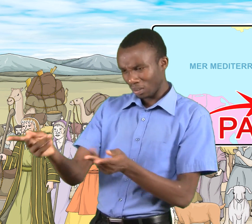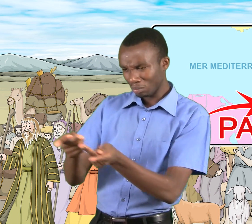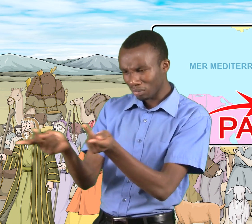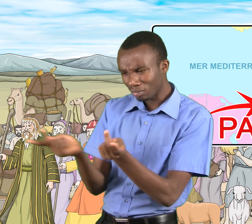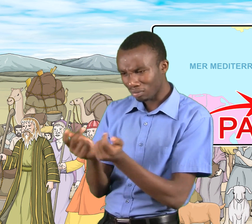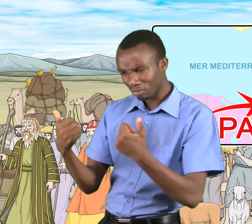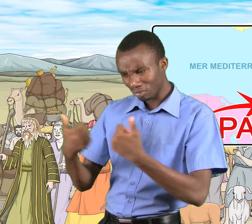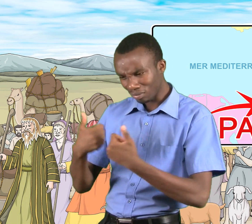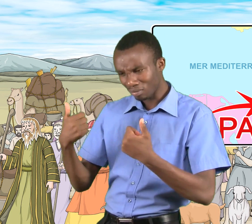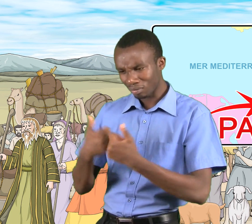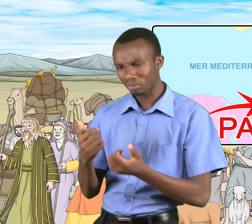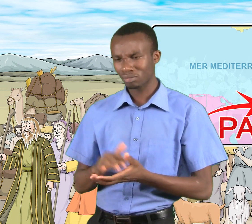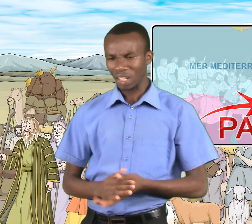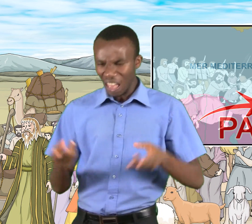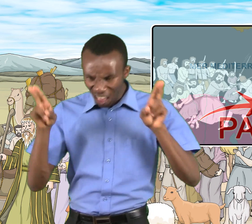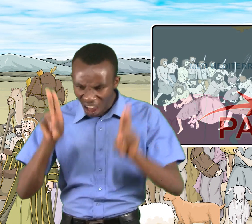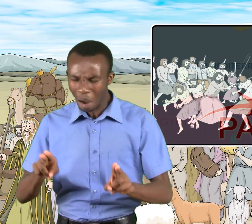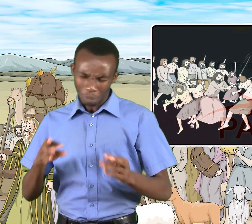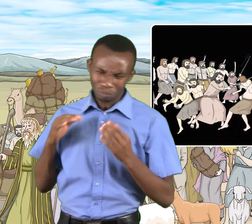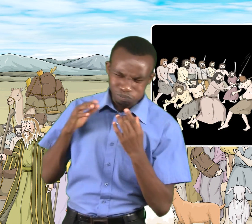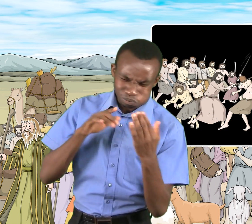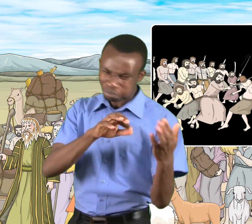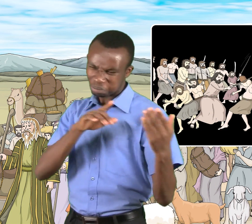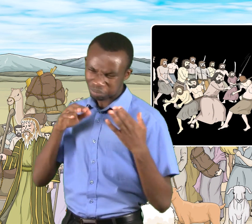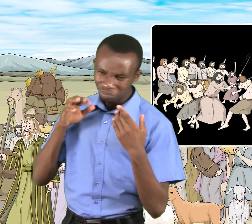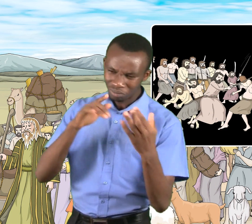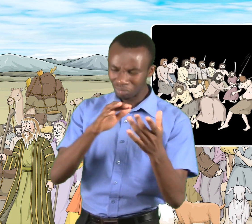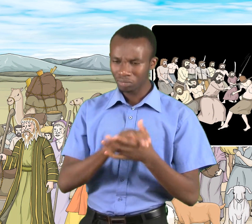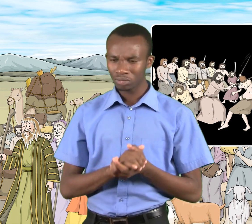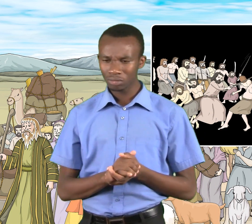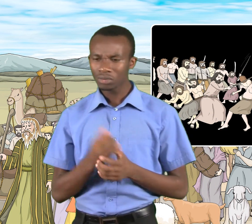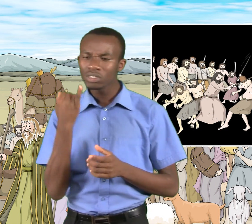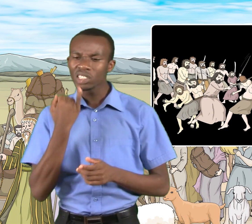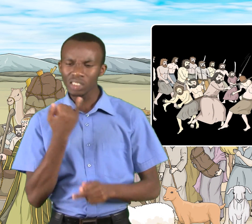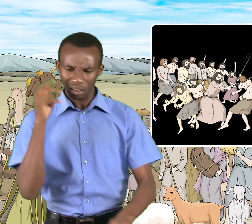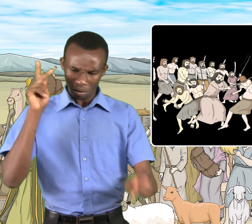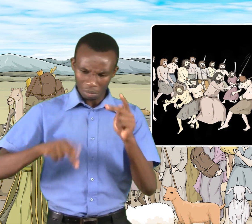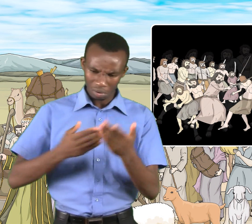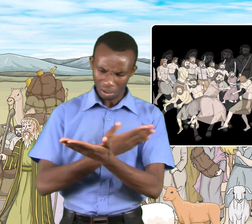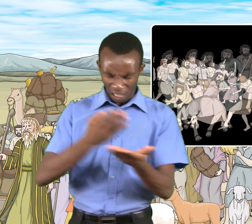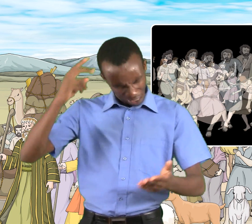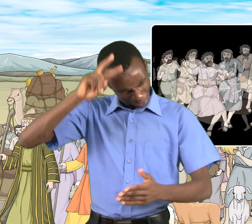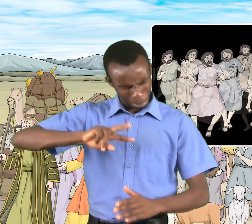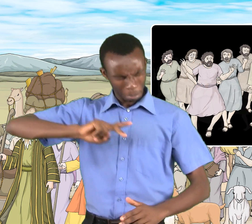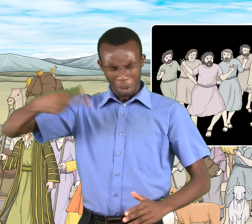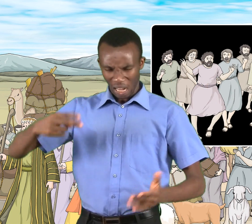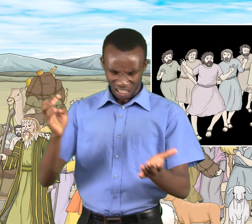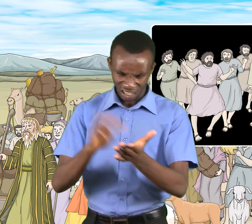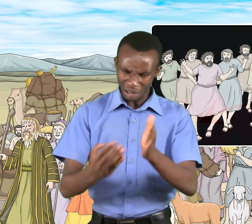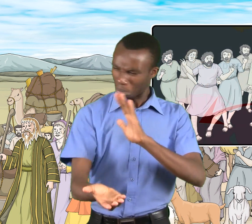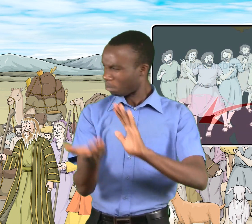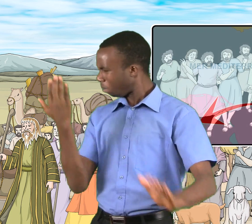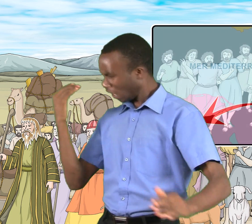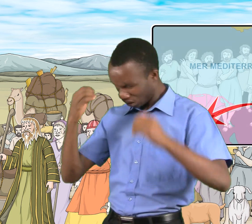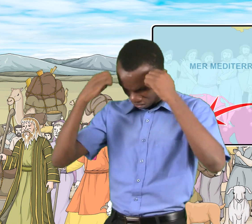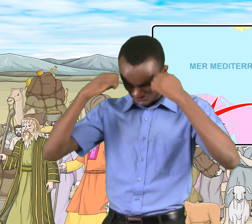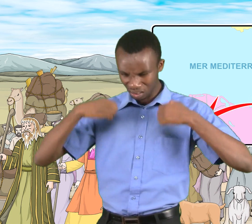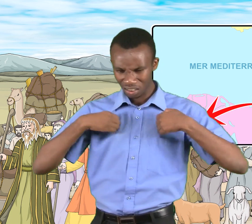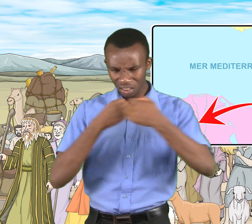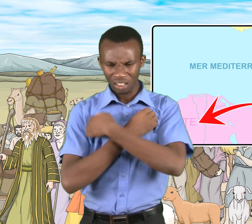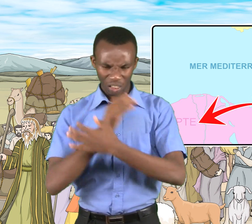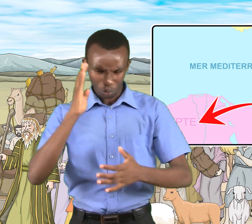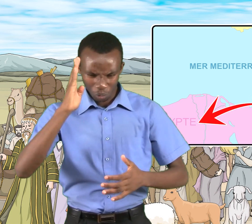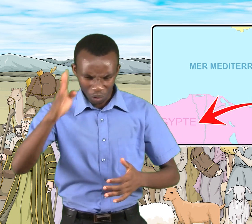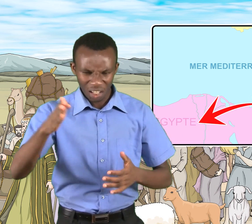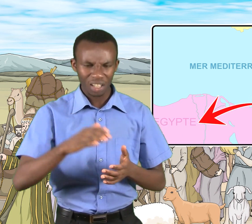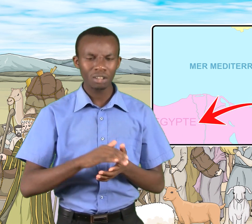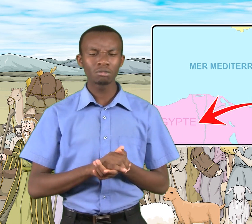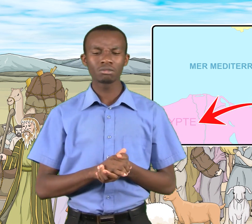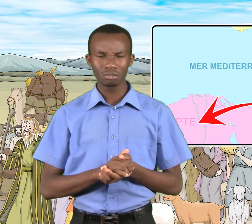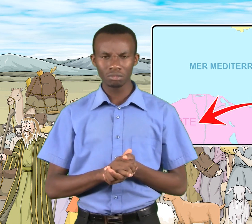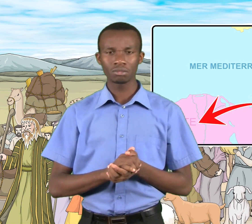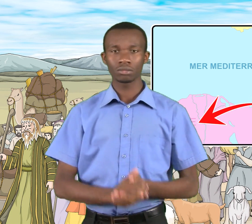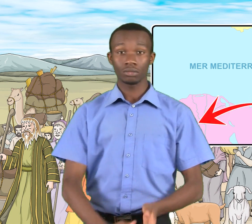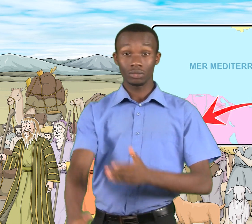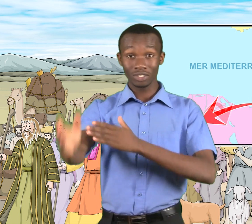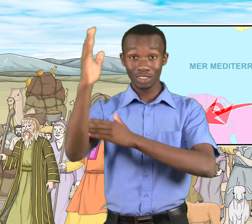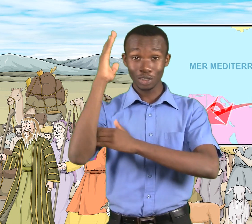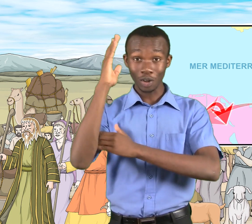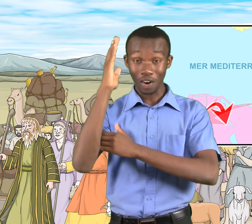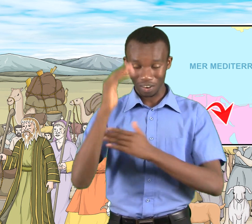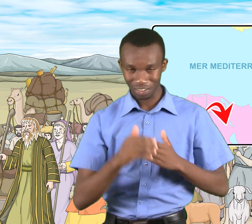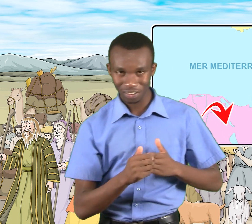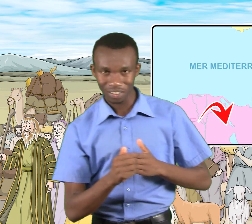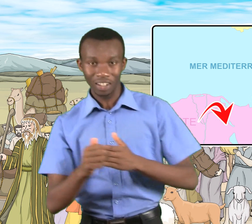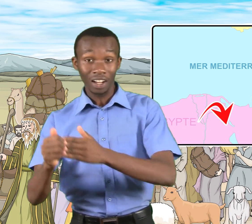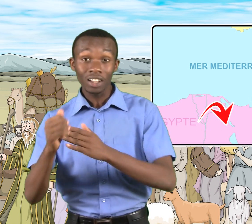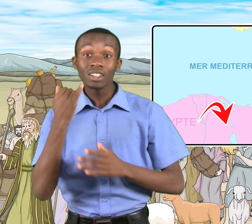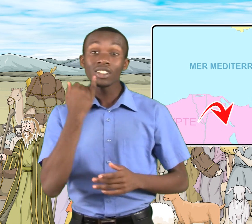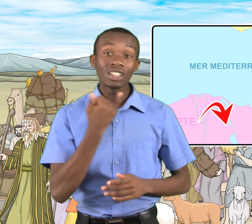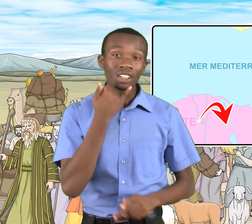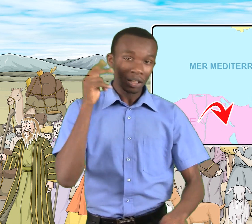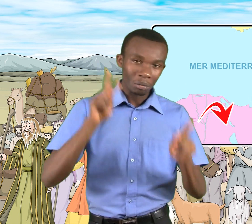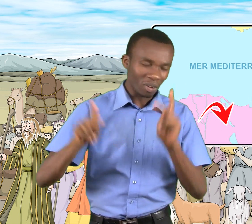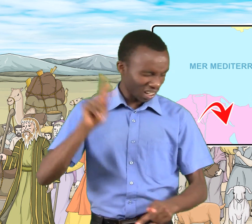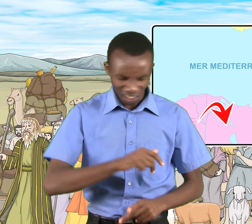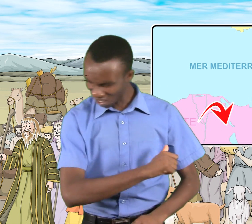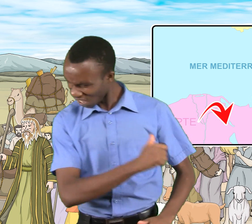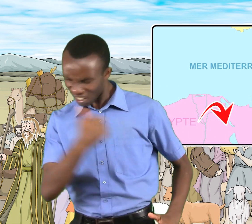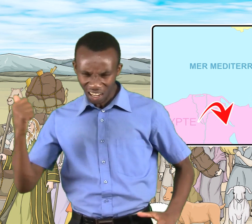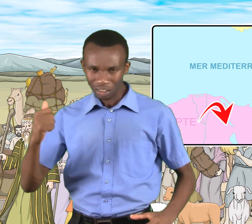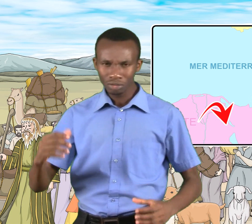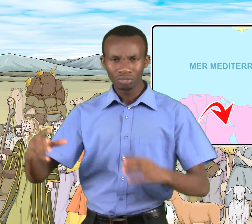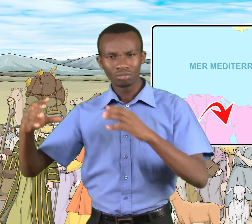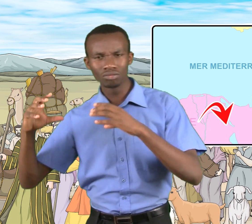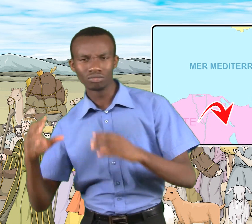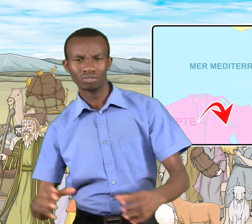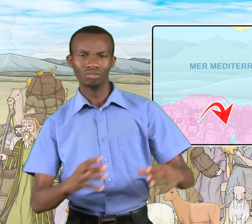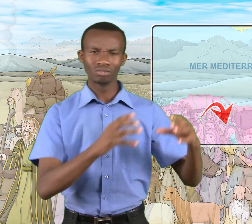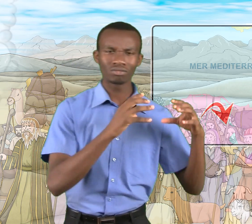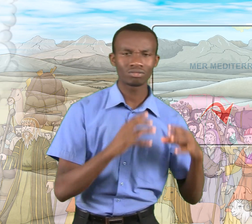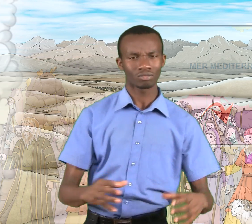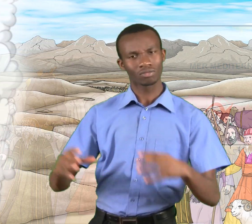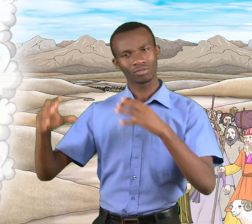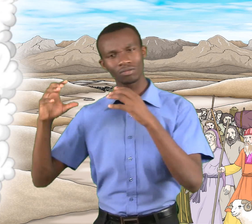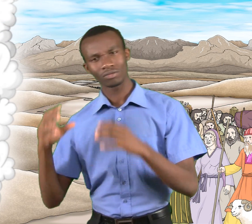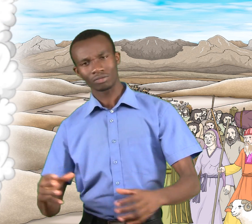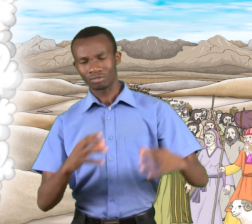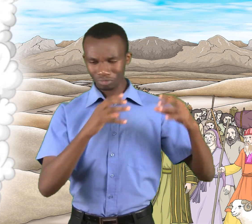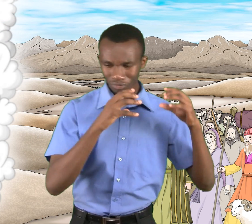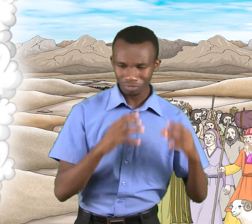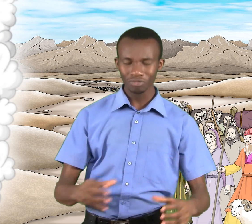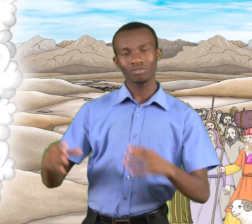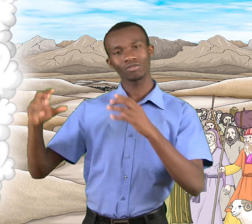For God said, “If the people face war, they might change their minds and return to Egypt.”